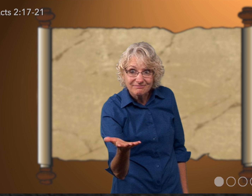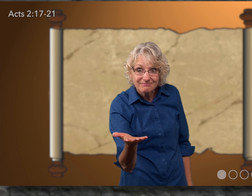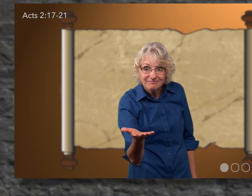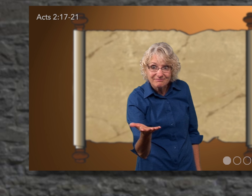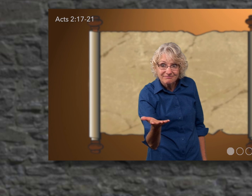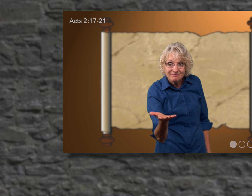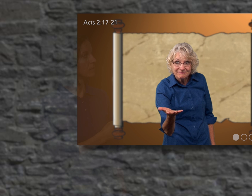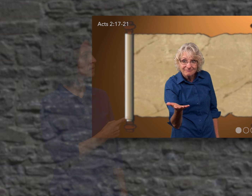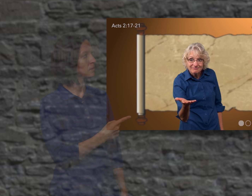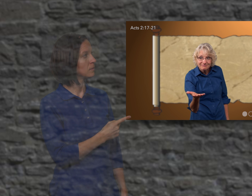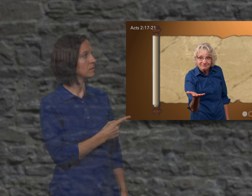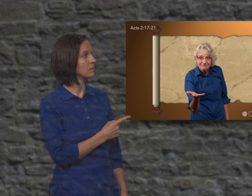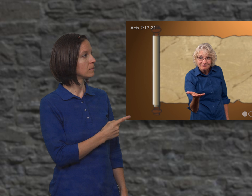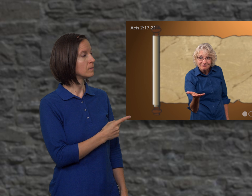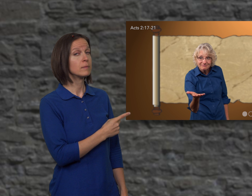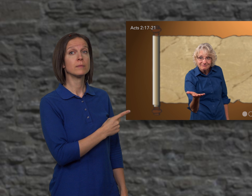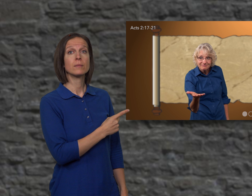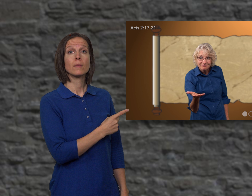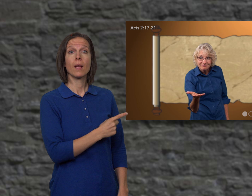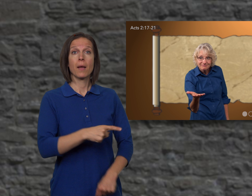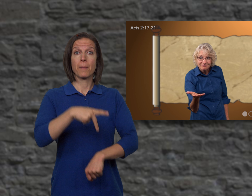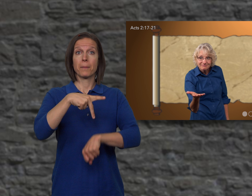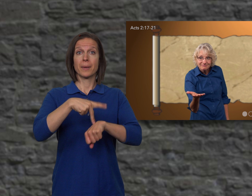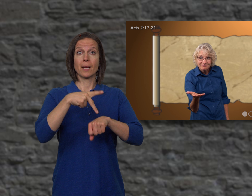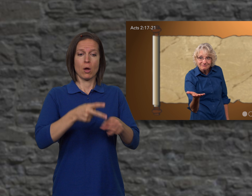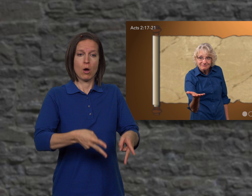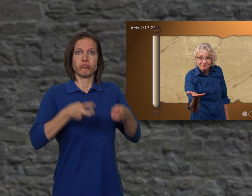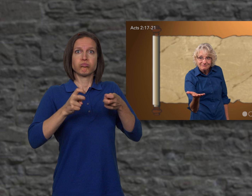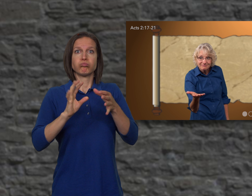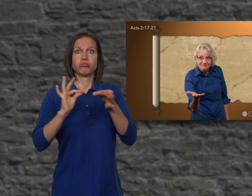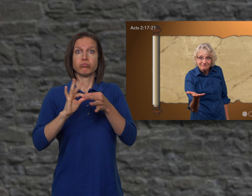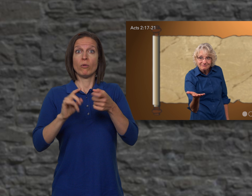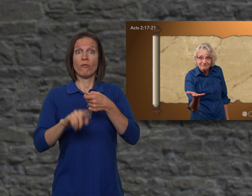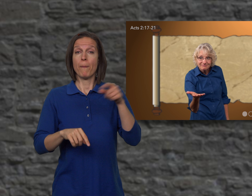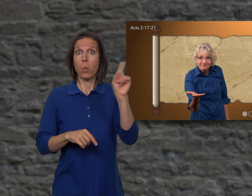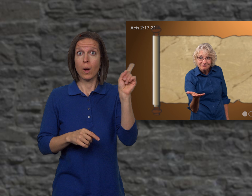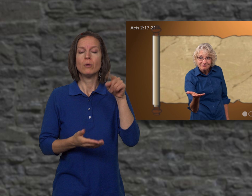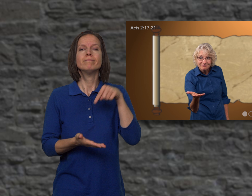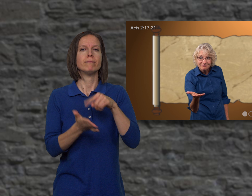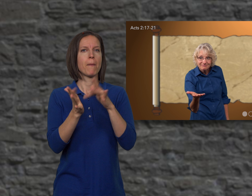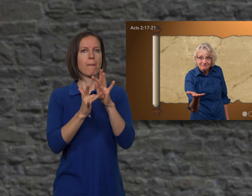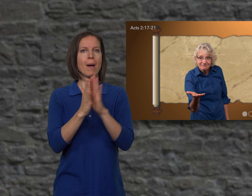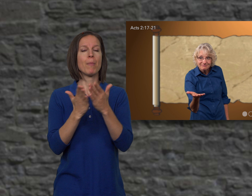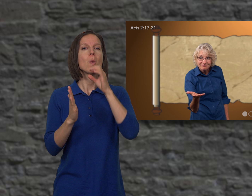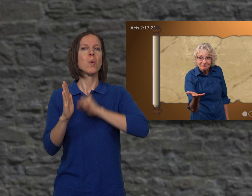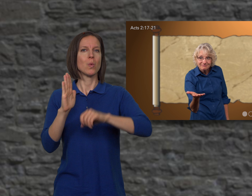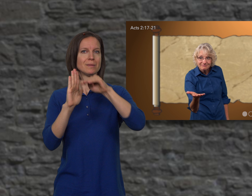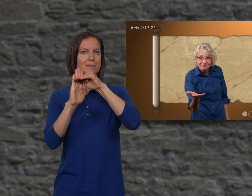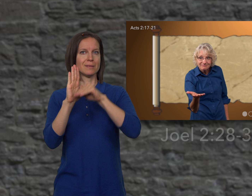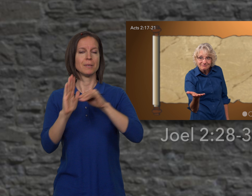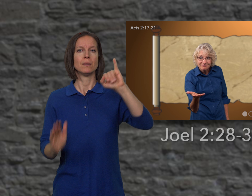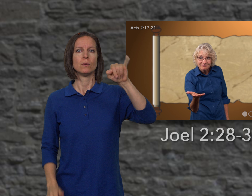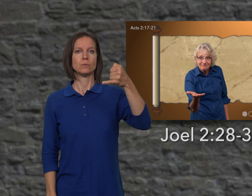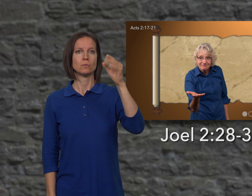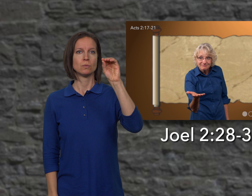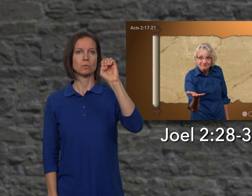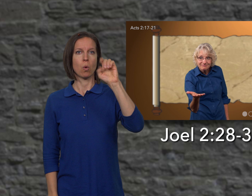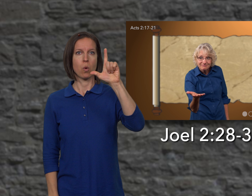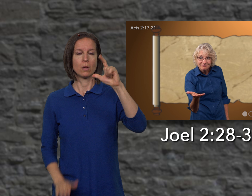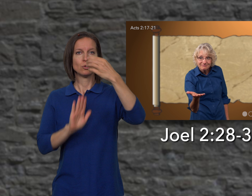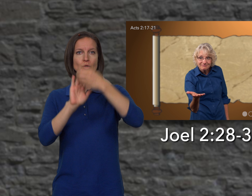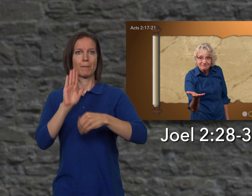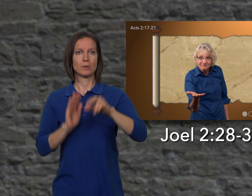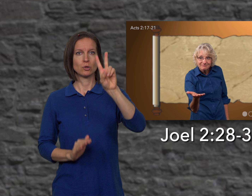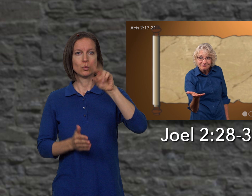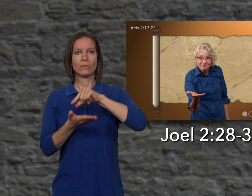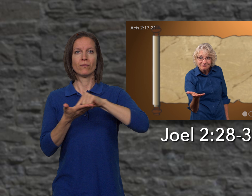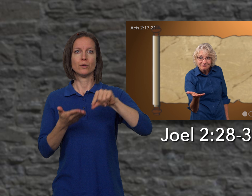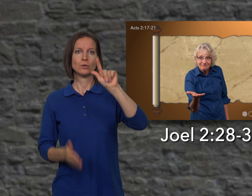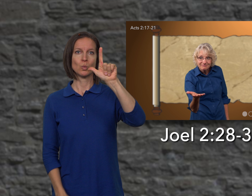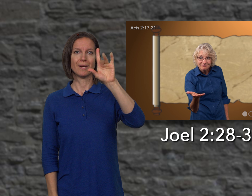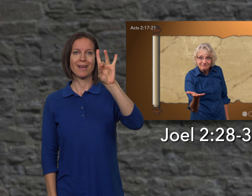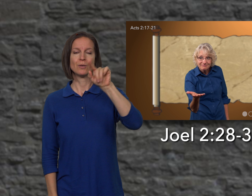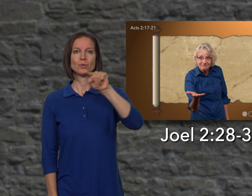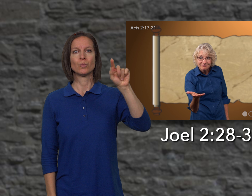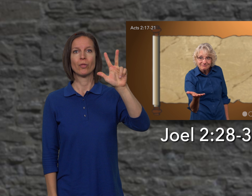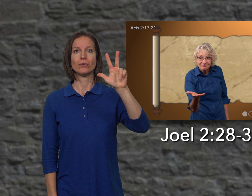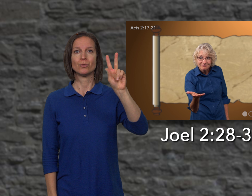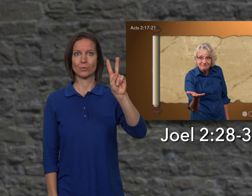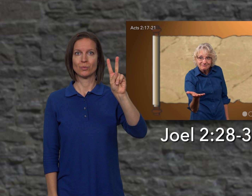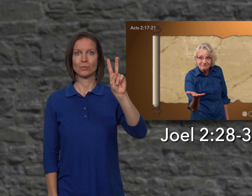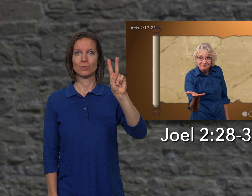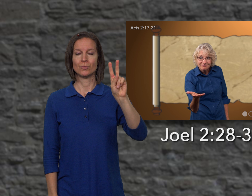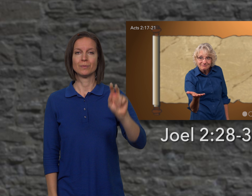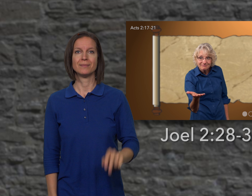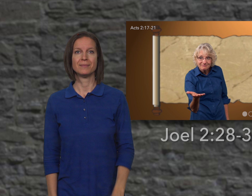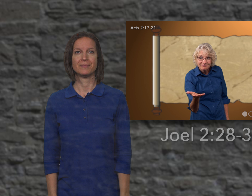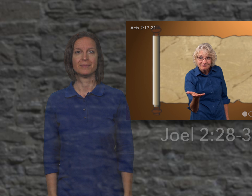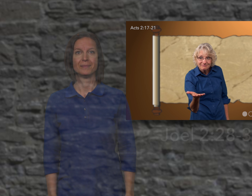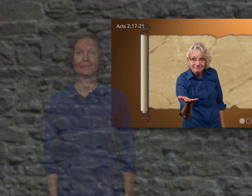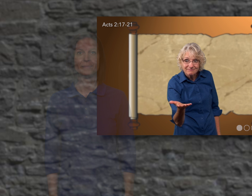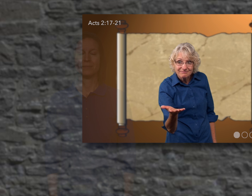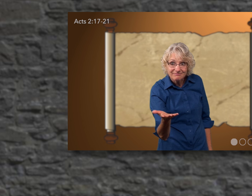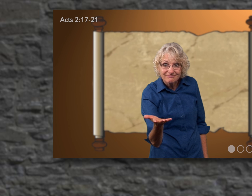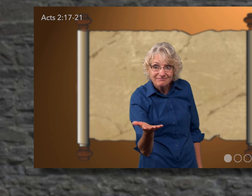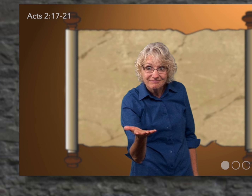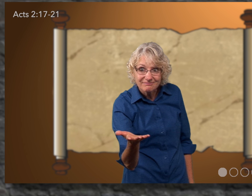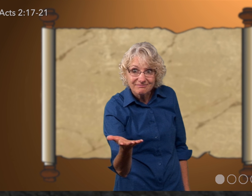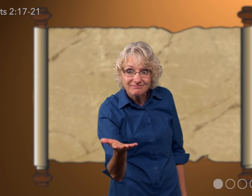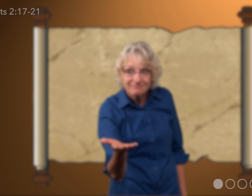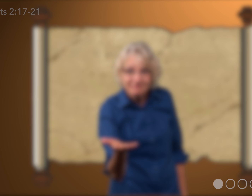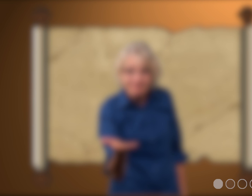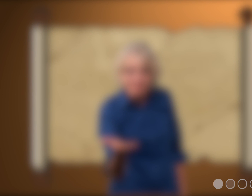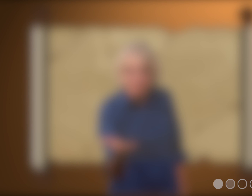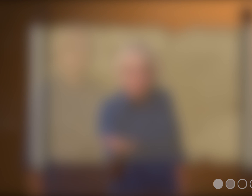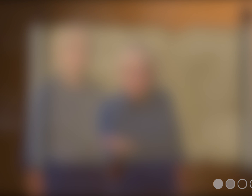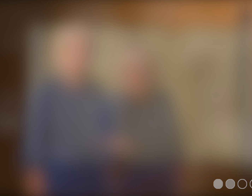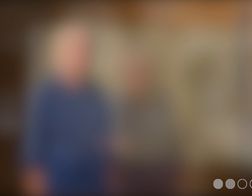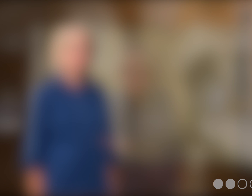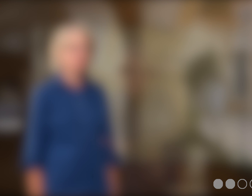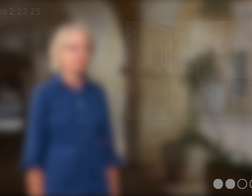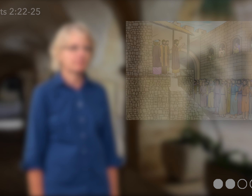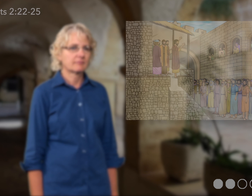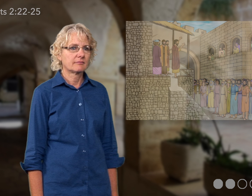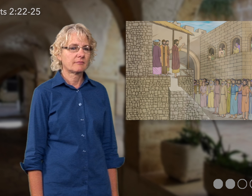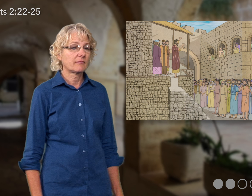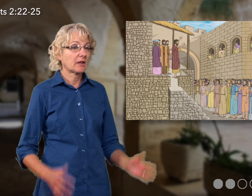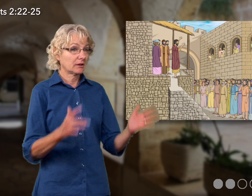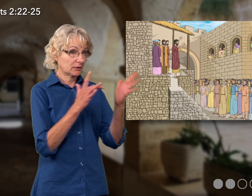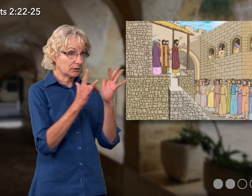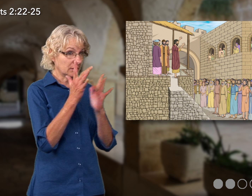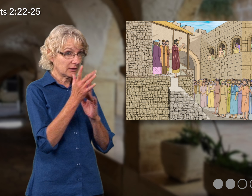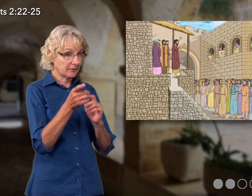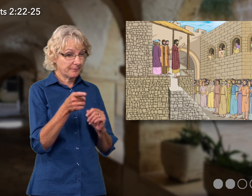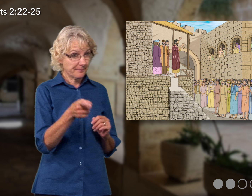And everyone who calls on the name of the Lord will be saved.’